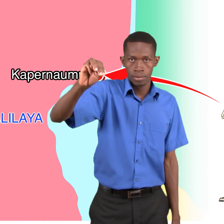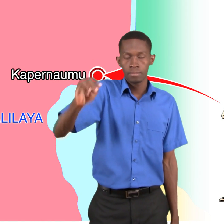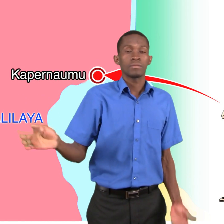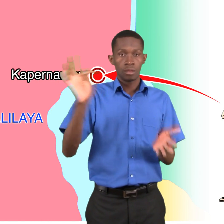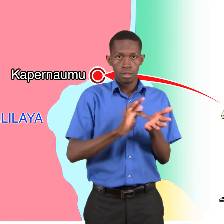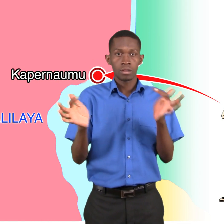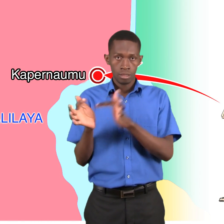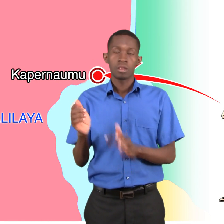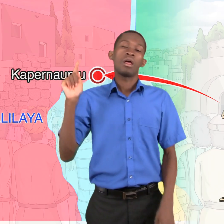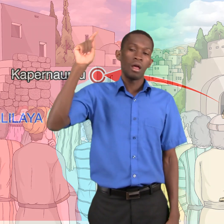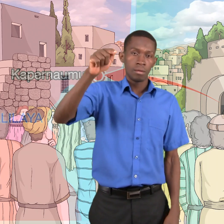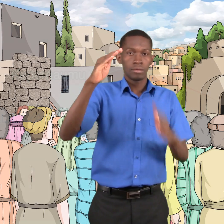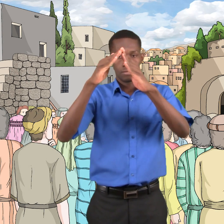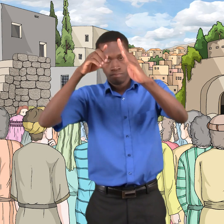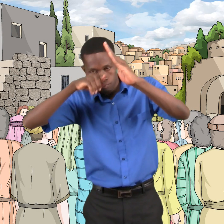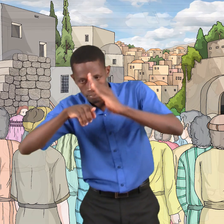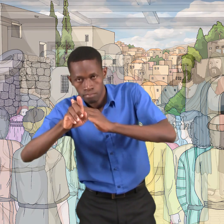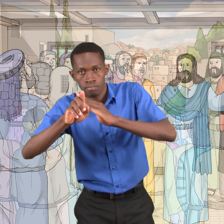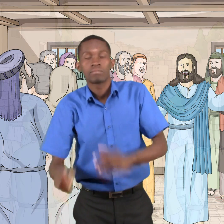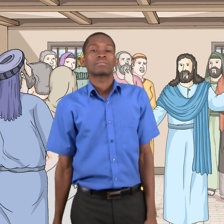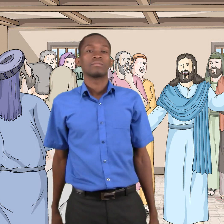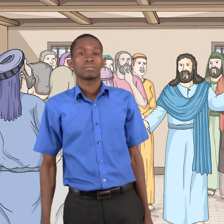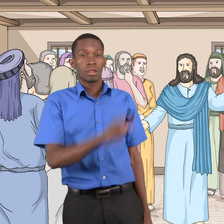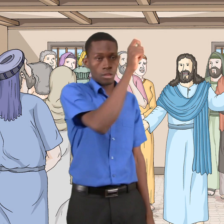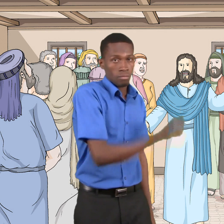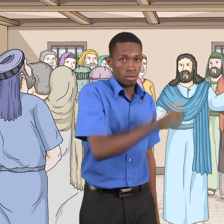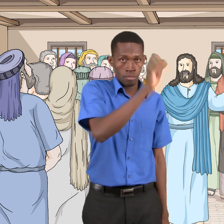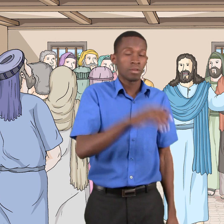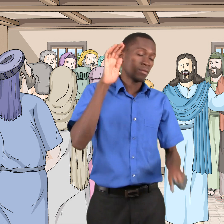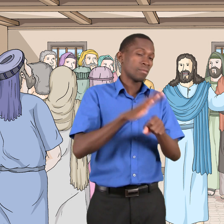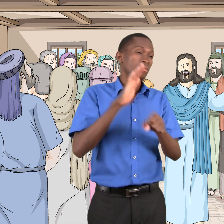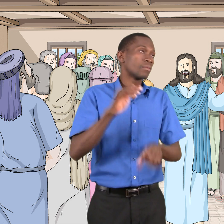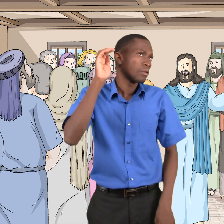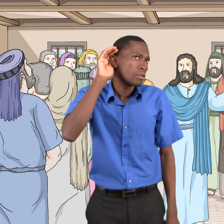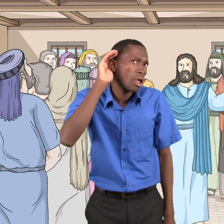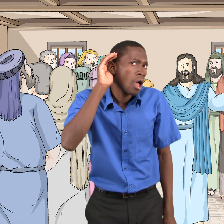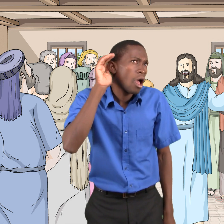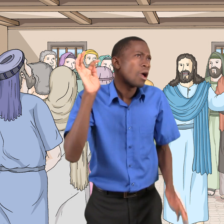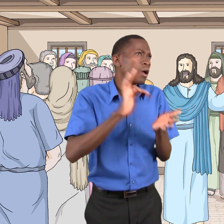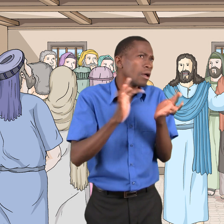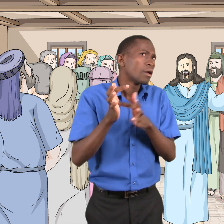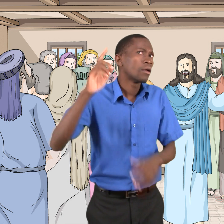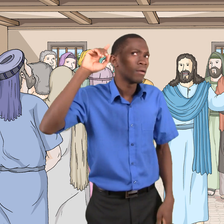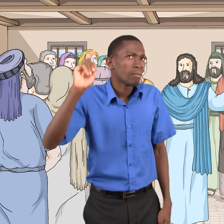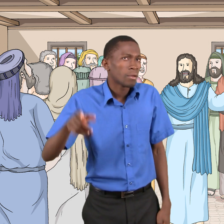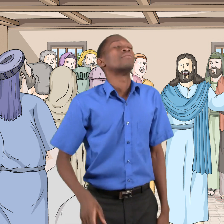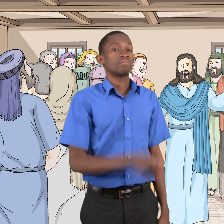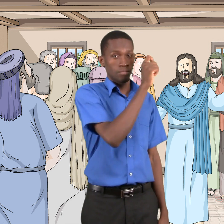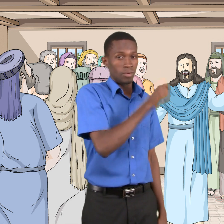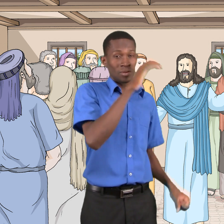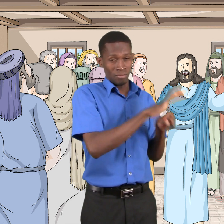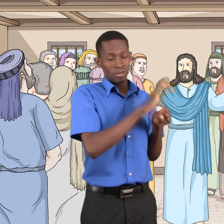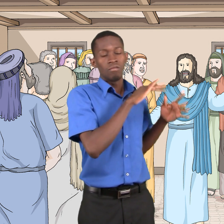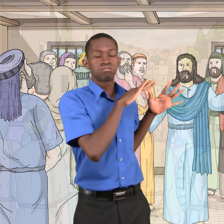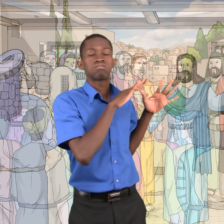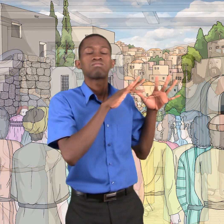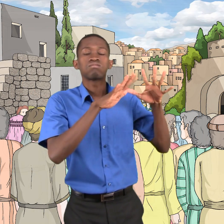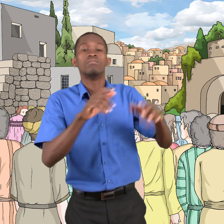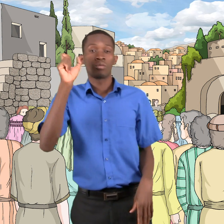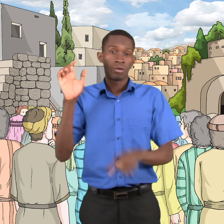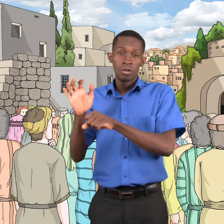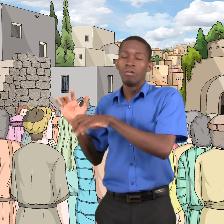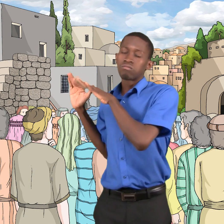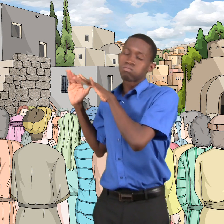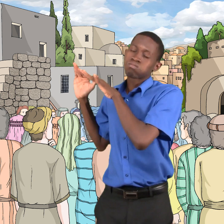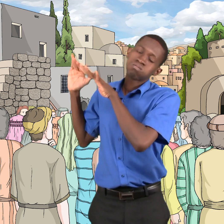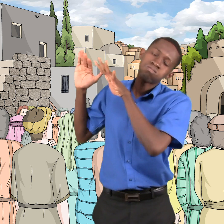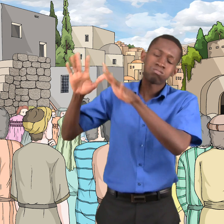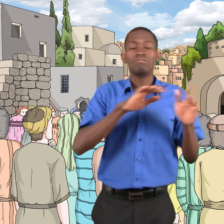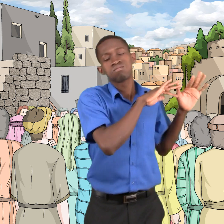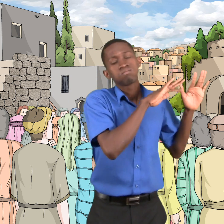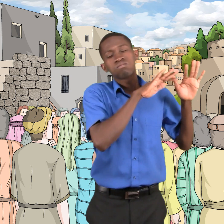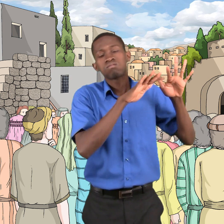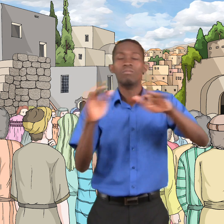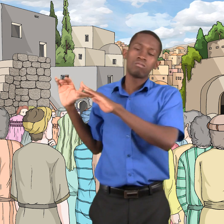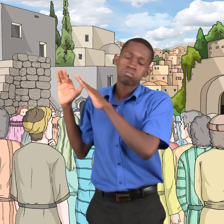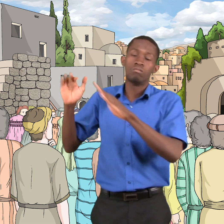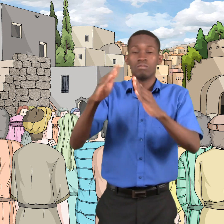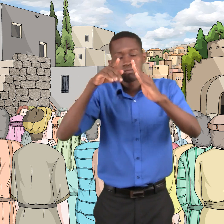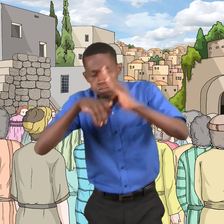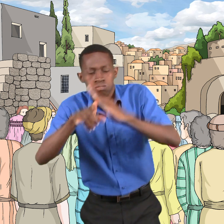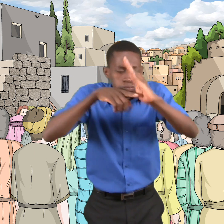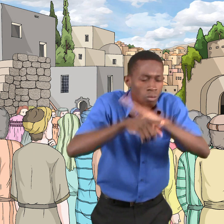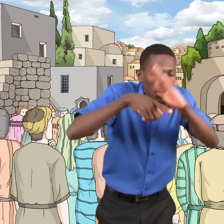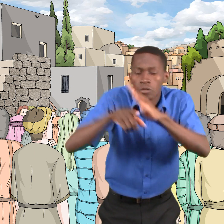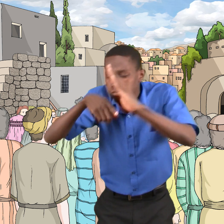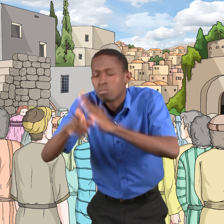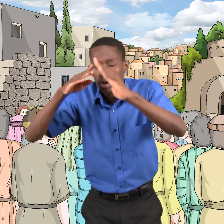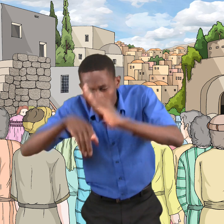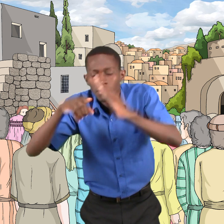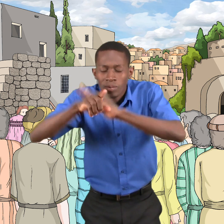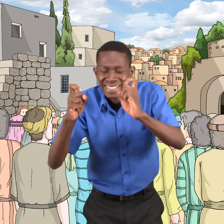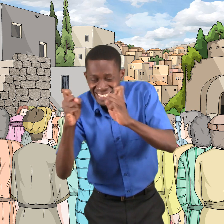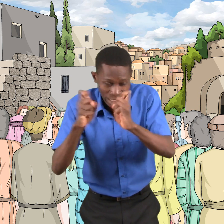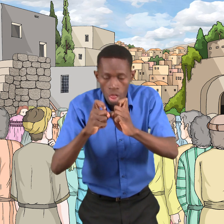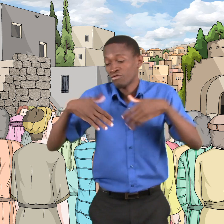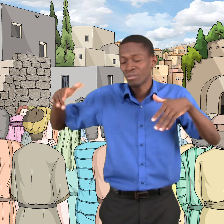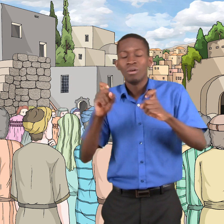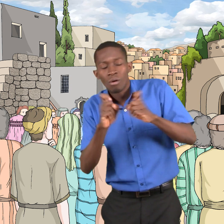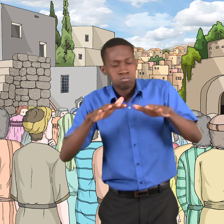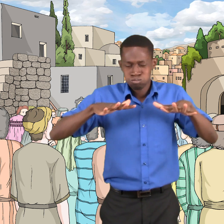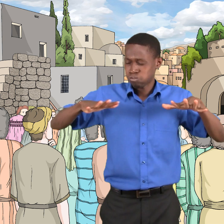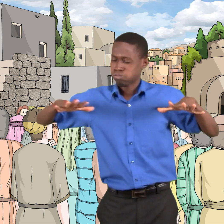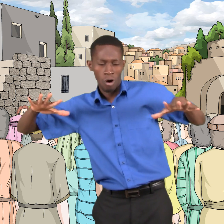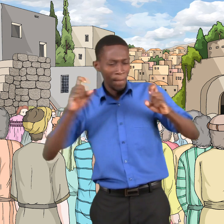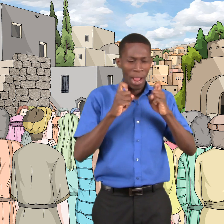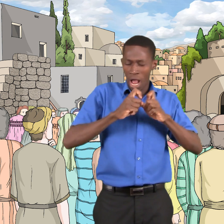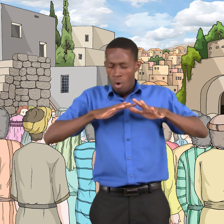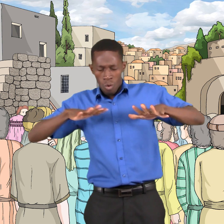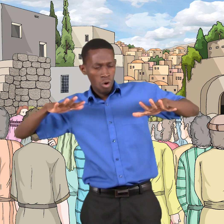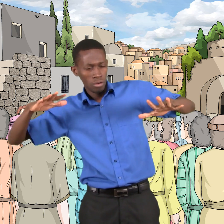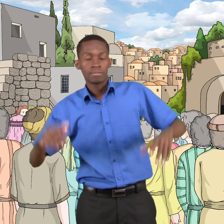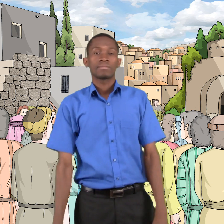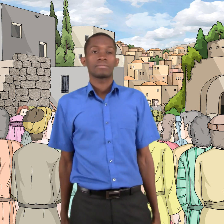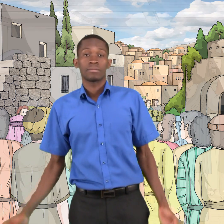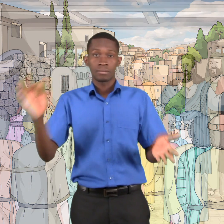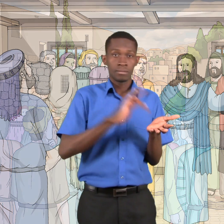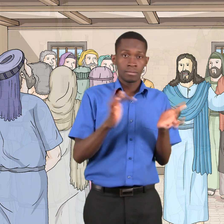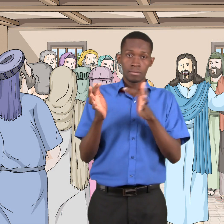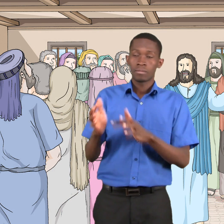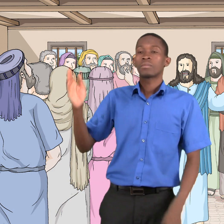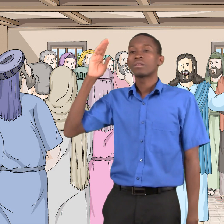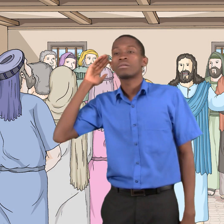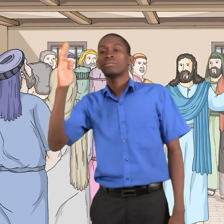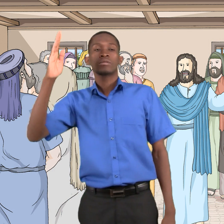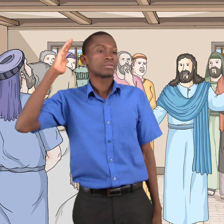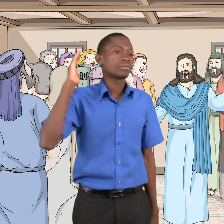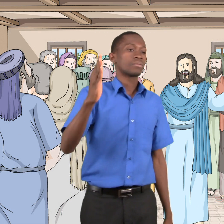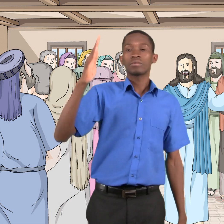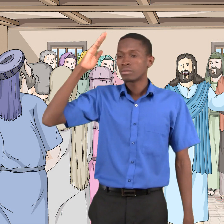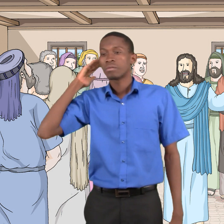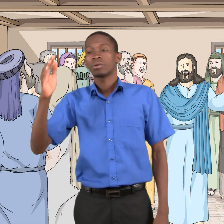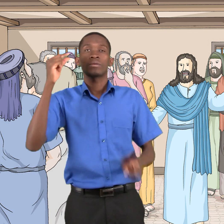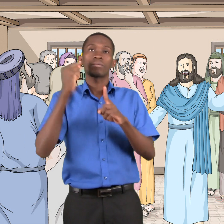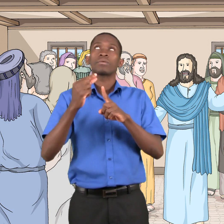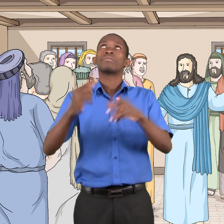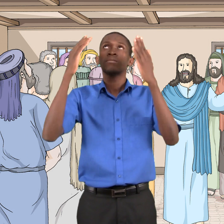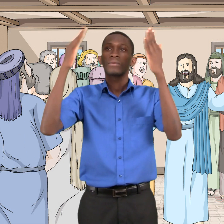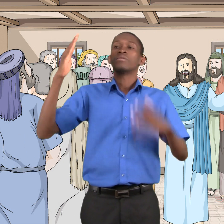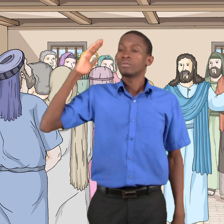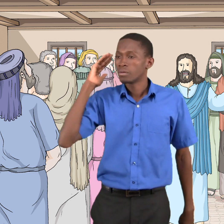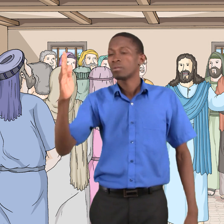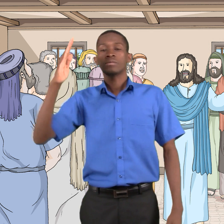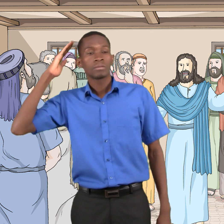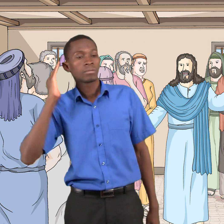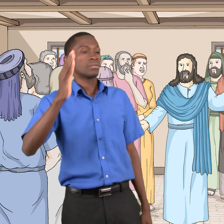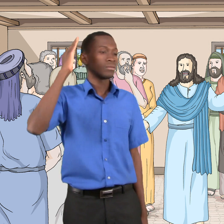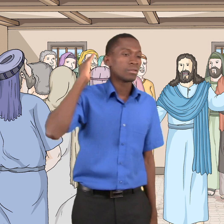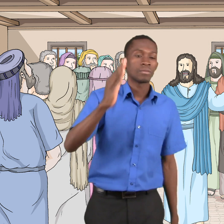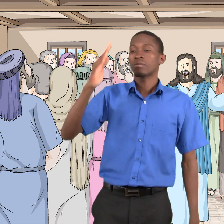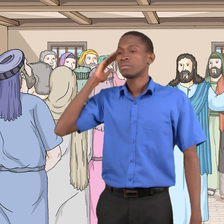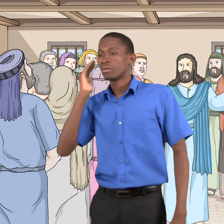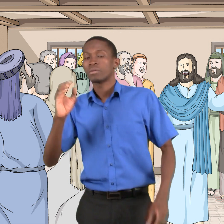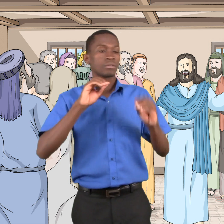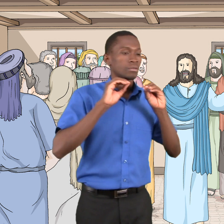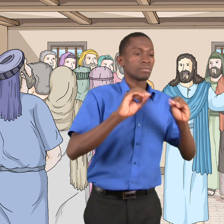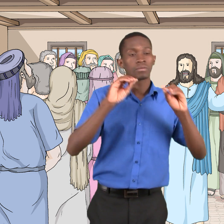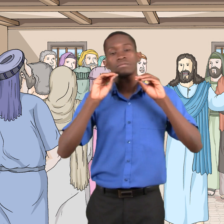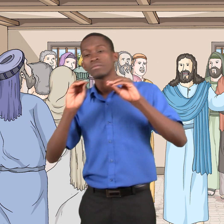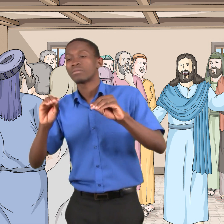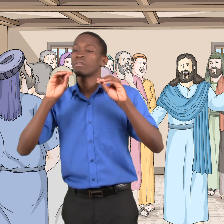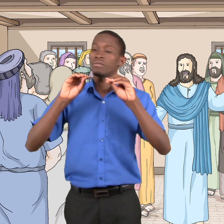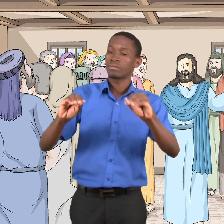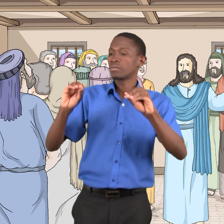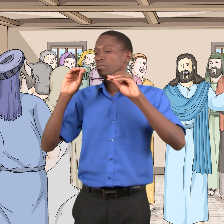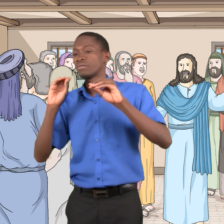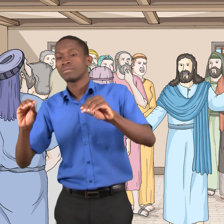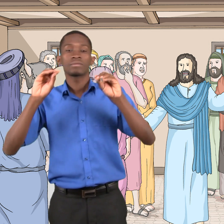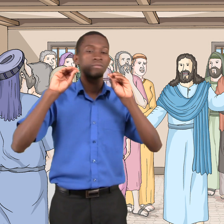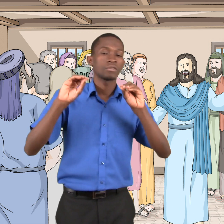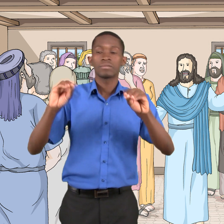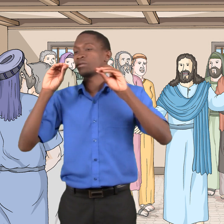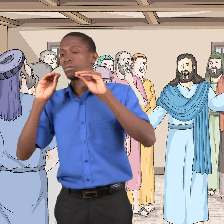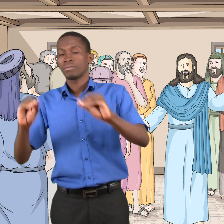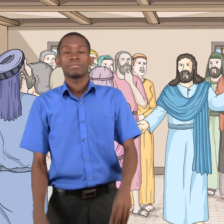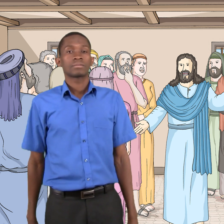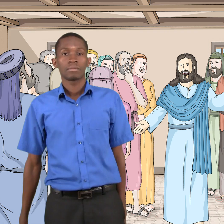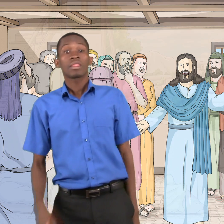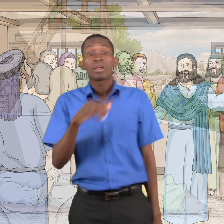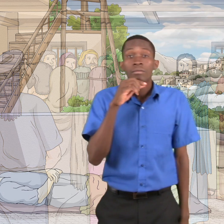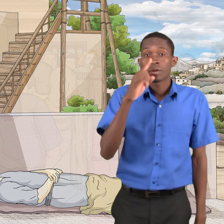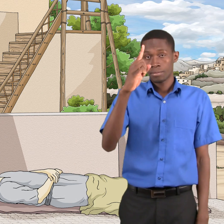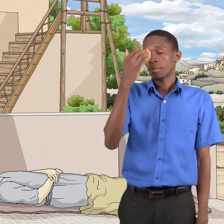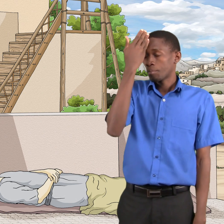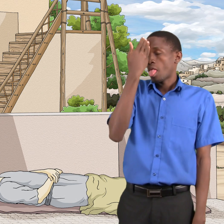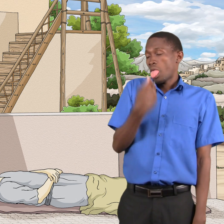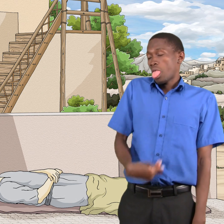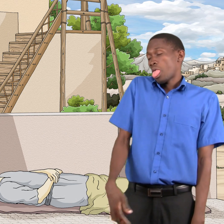And when the people heard that He was home, they gathered in such large numbers that there was no more room, not even outside the door, as Jesus spoke the word to them.